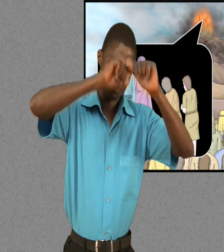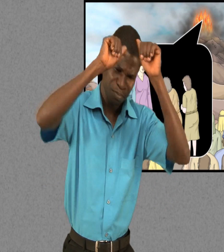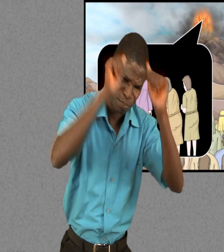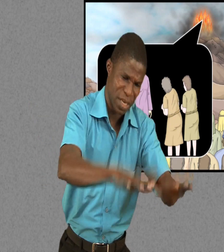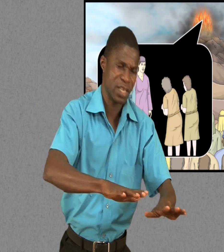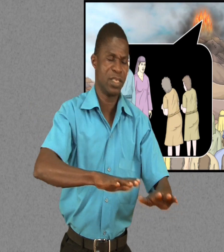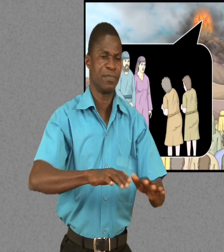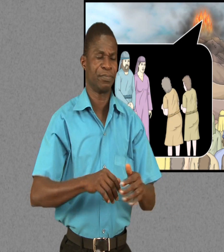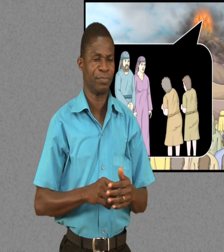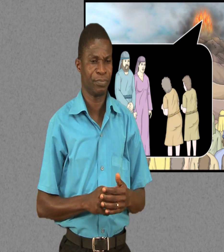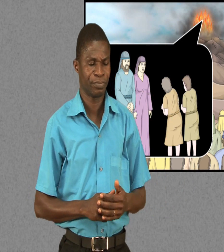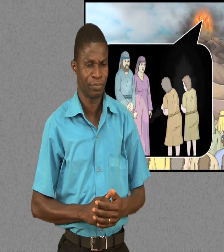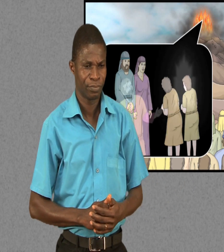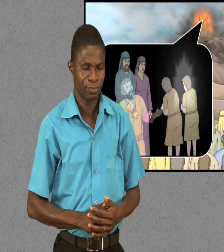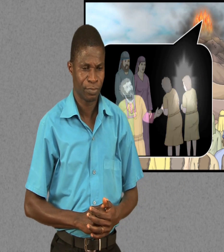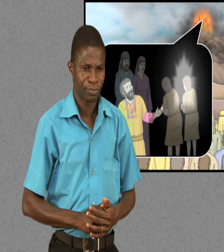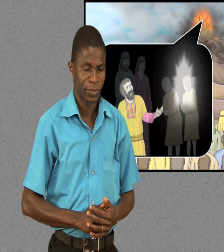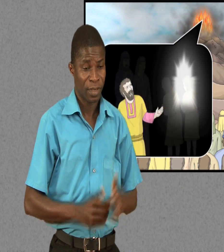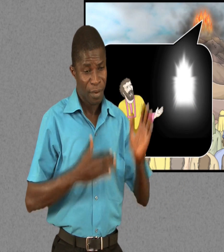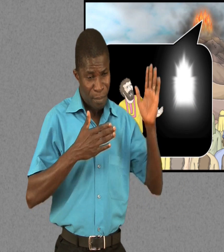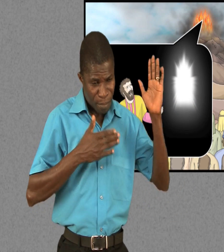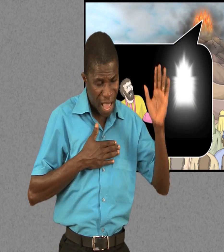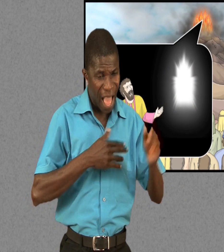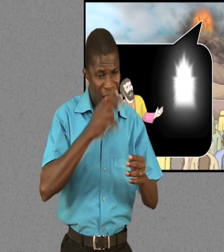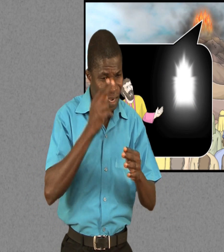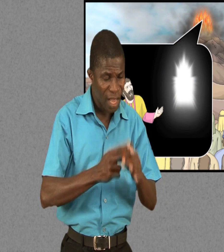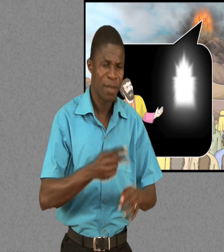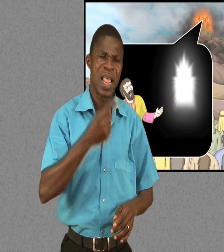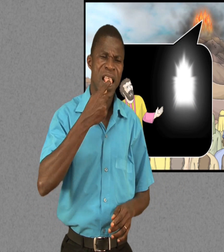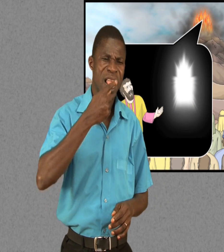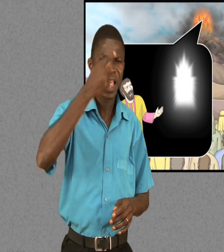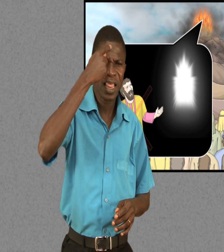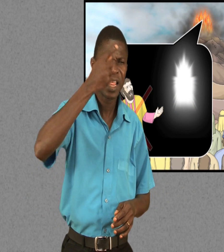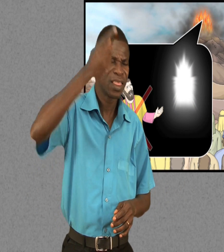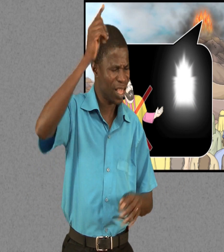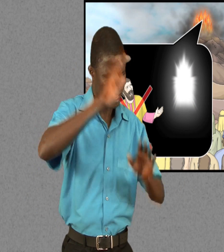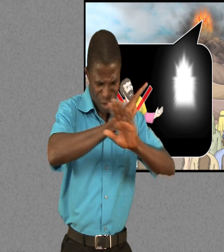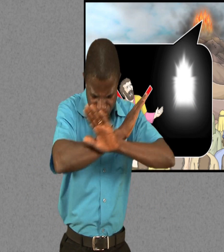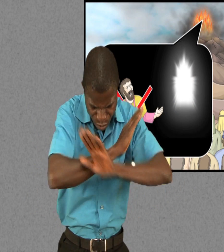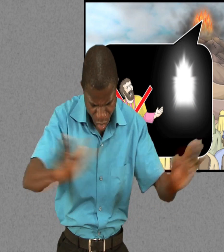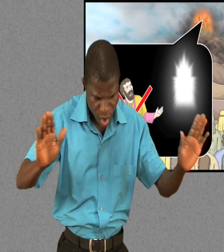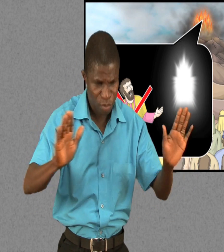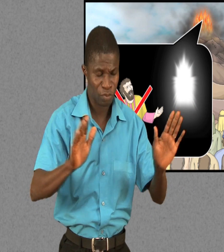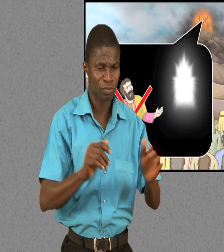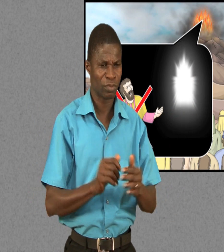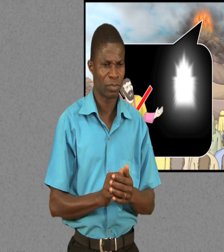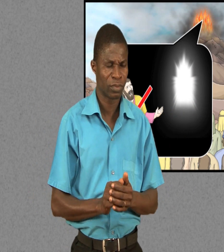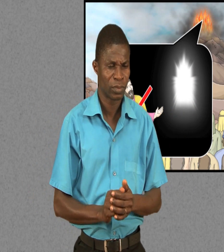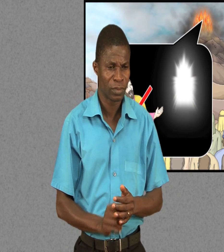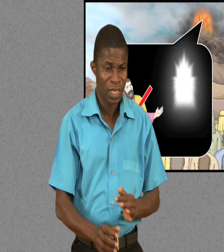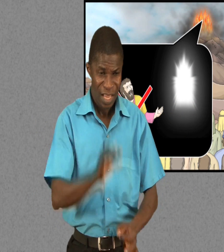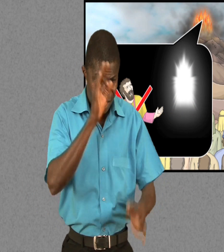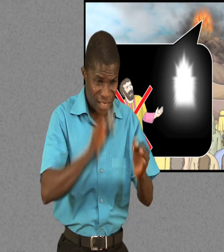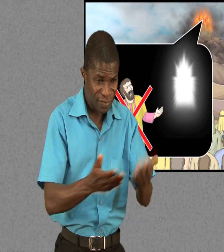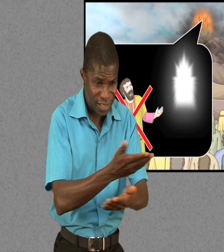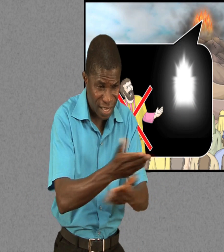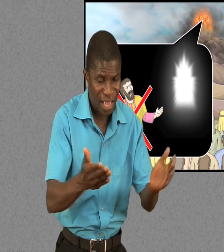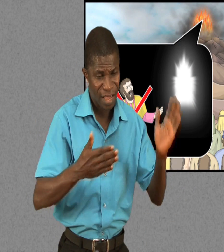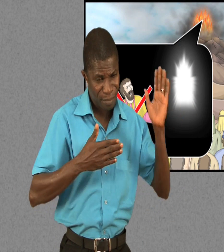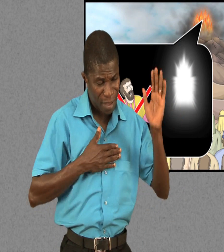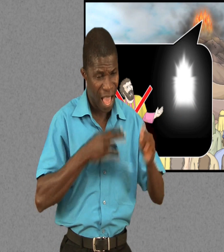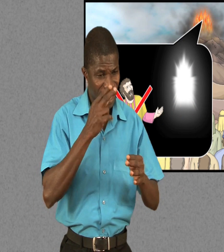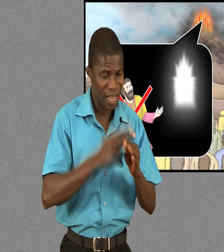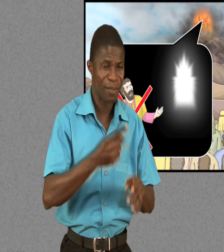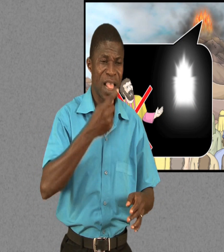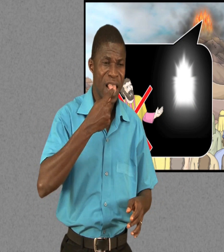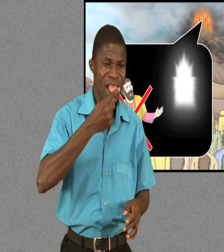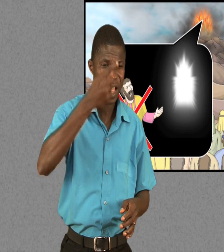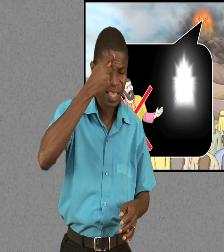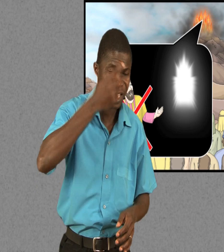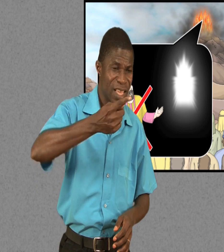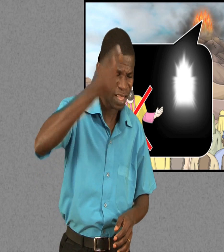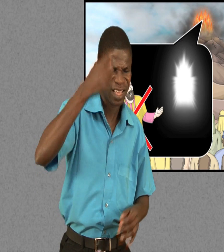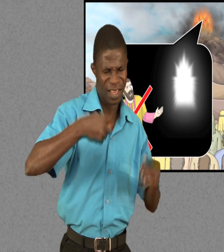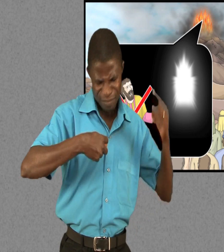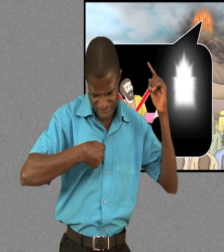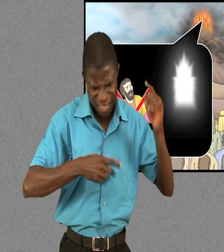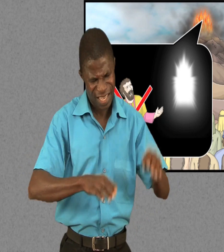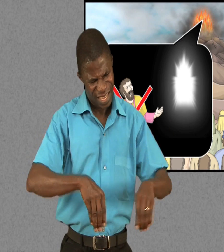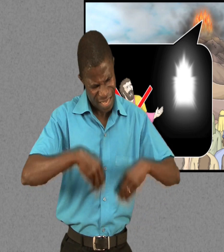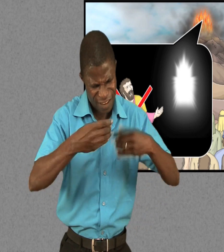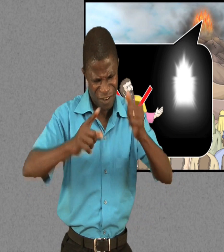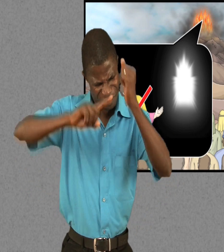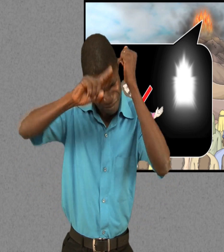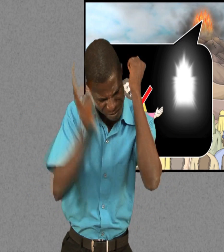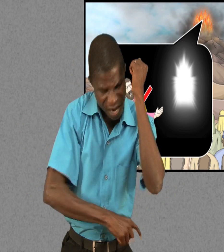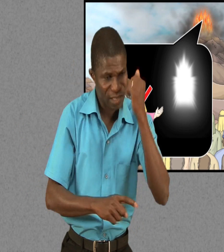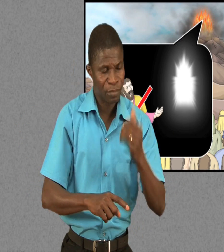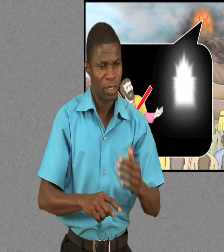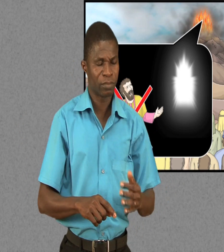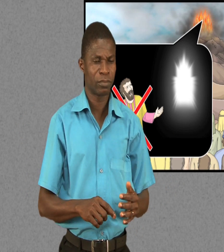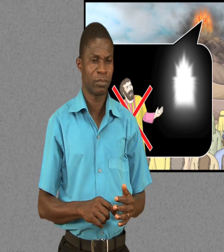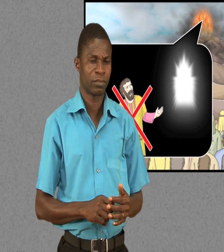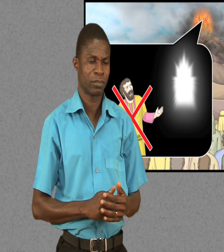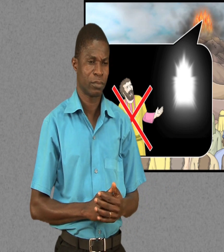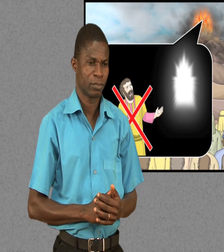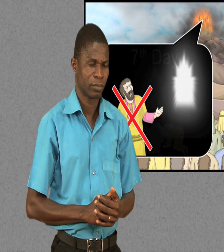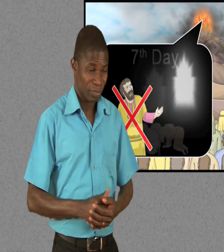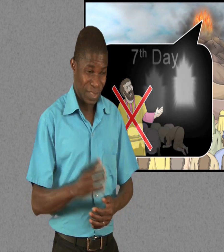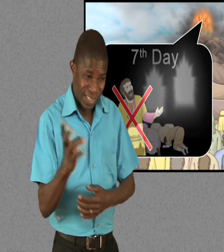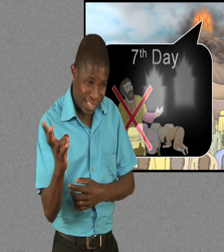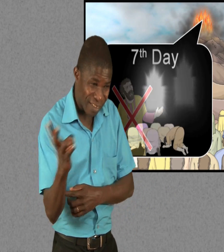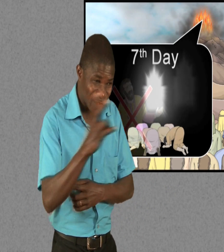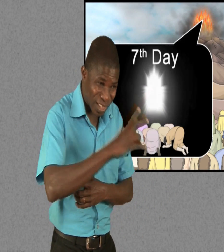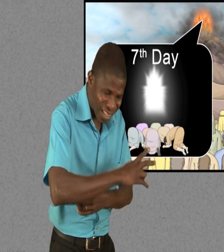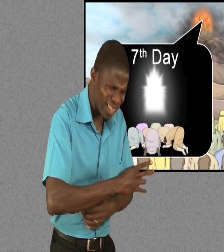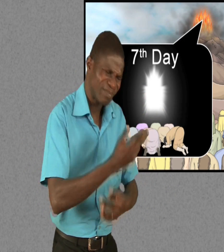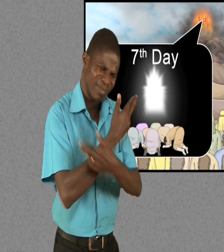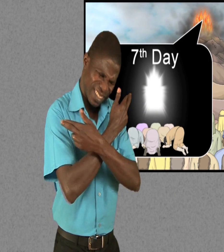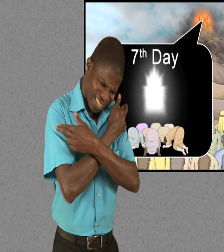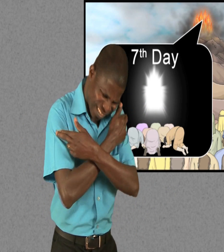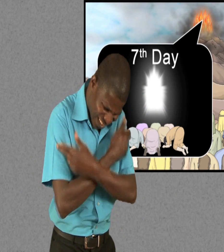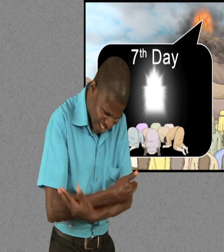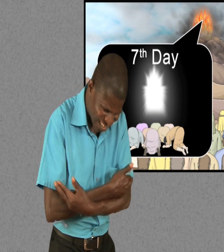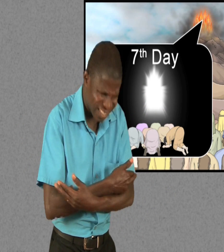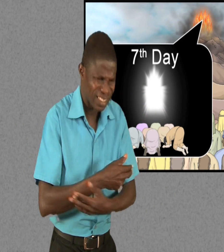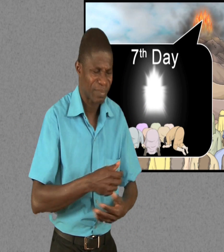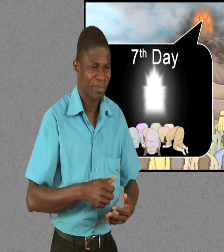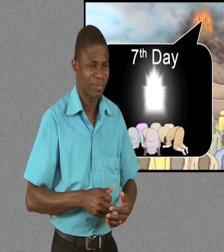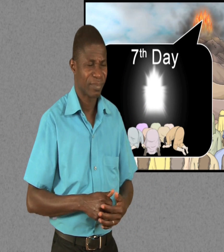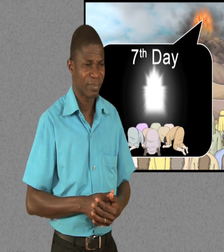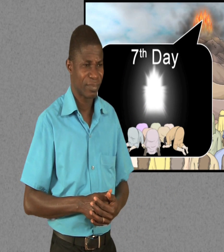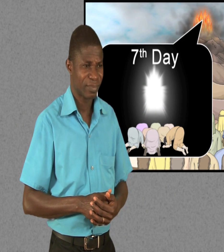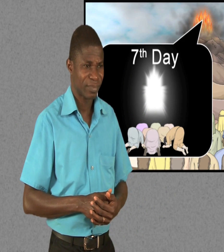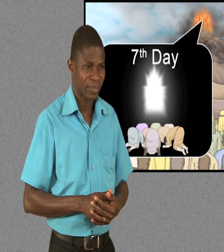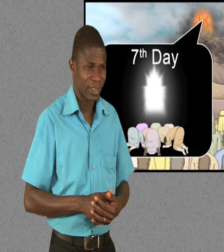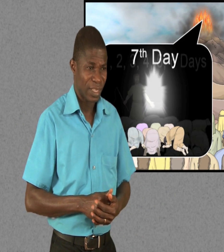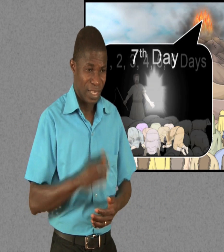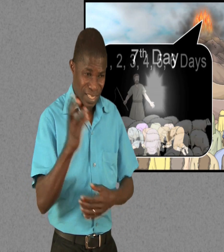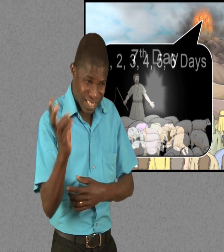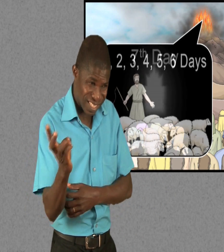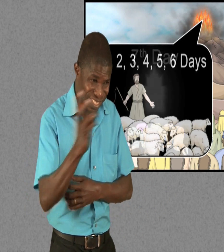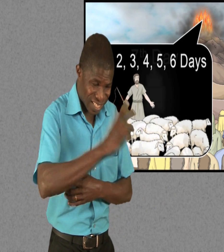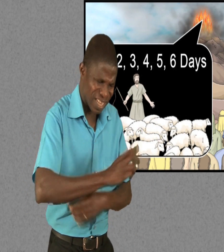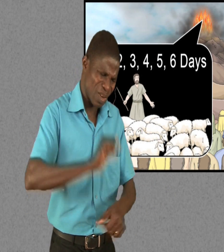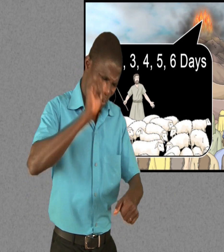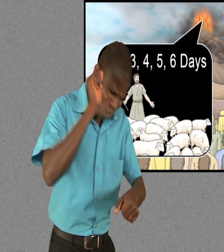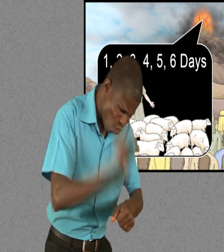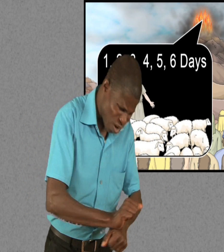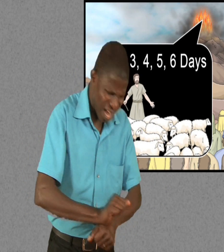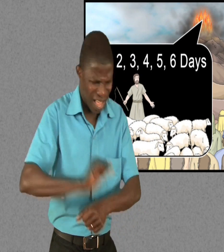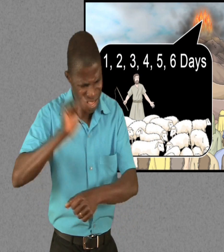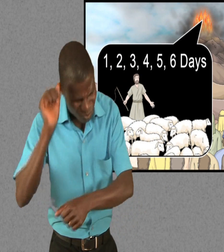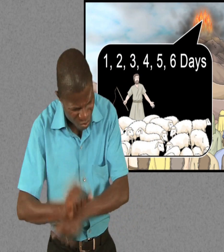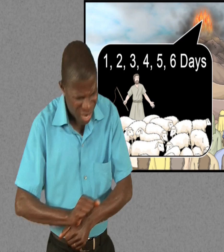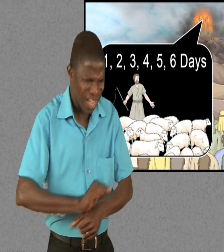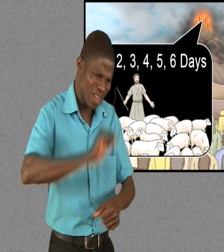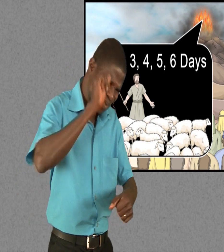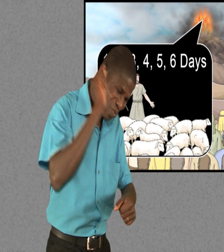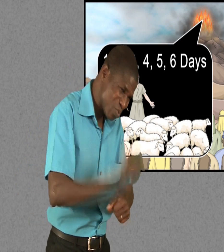You shall not take the name of the LORD your God in vain, for the LORD will not leave anyone unpunished who takes His name in vain. Remember the Sabbath day by keeping it holy.